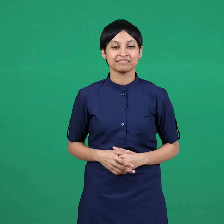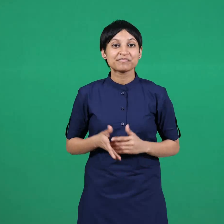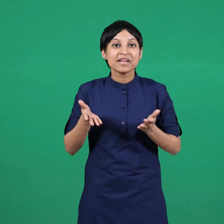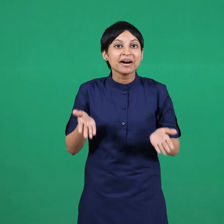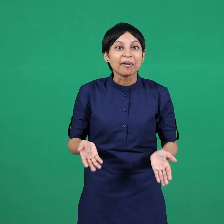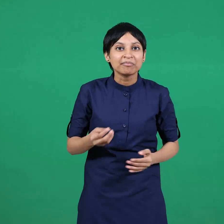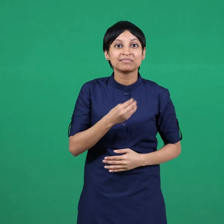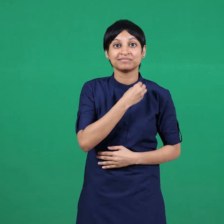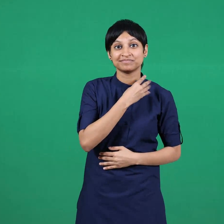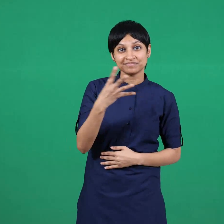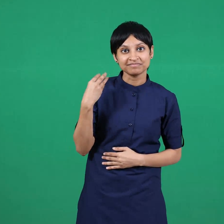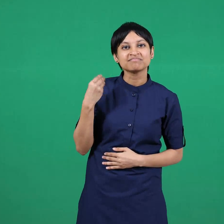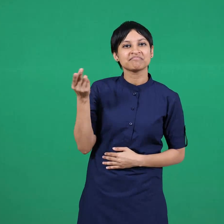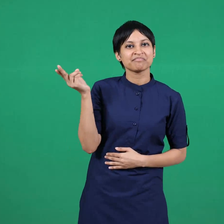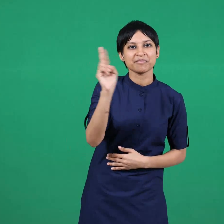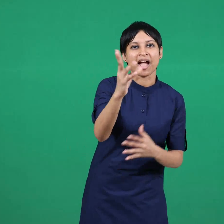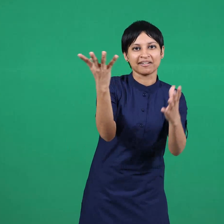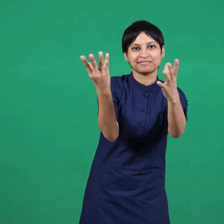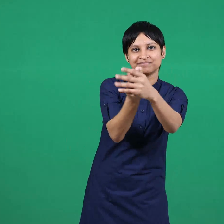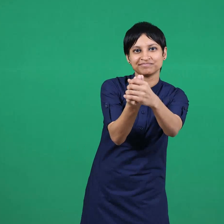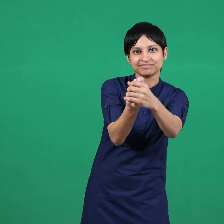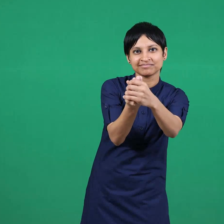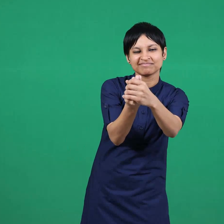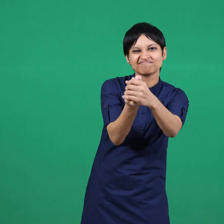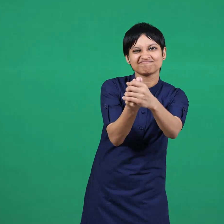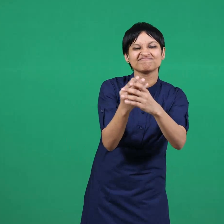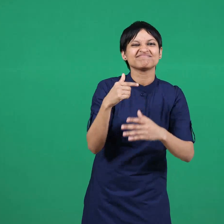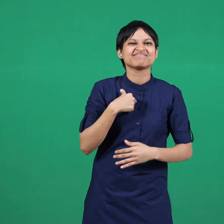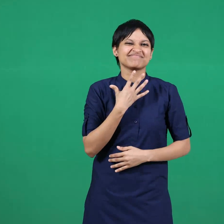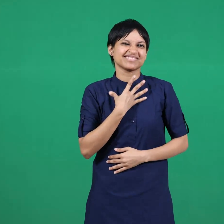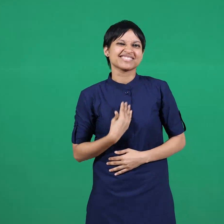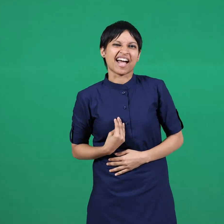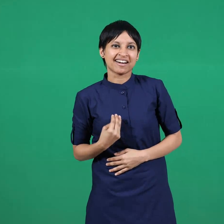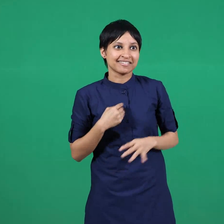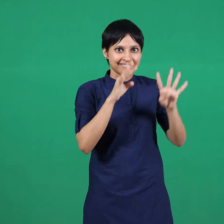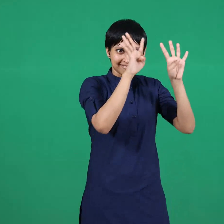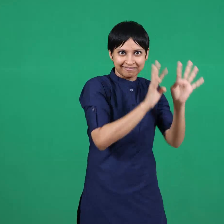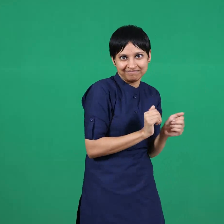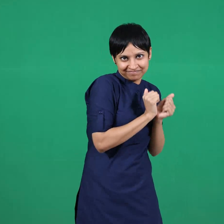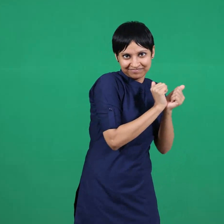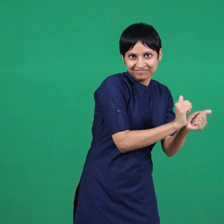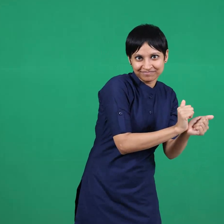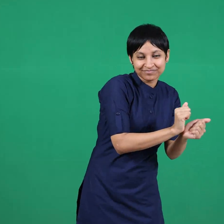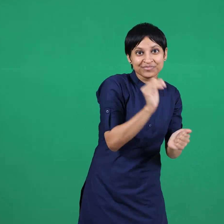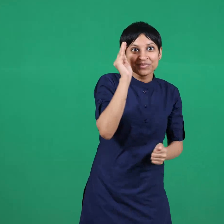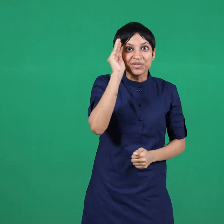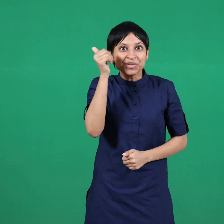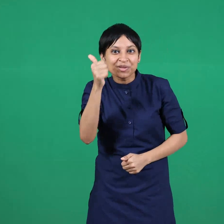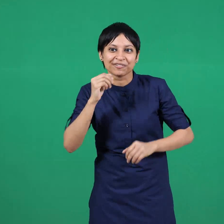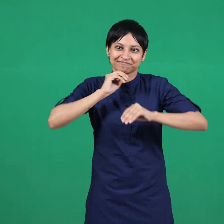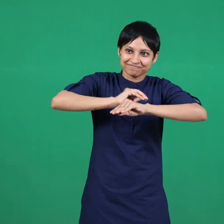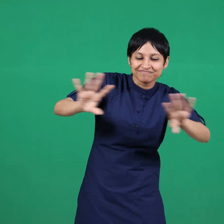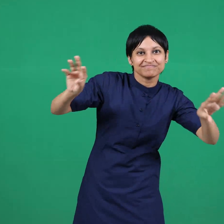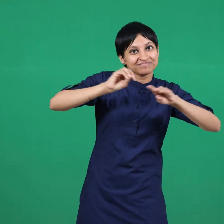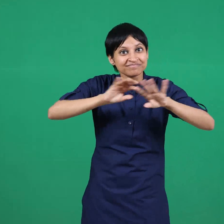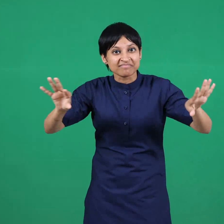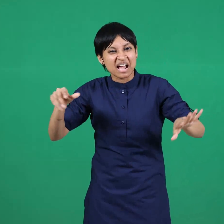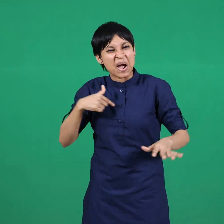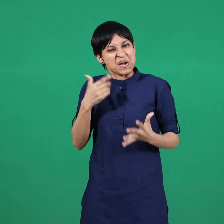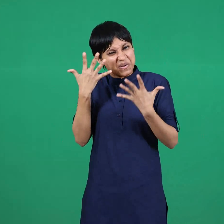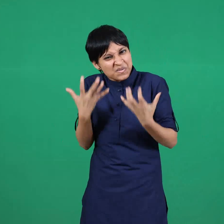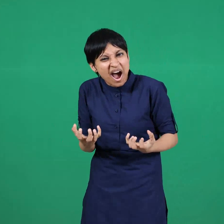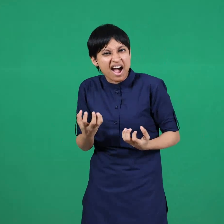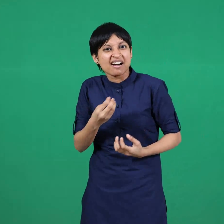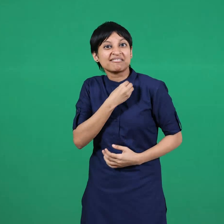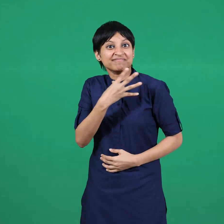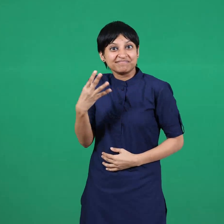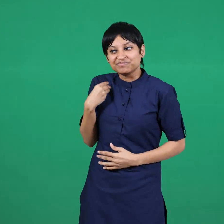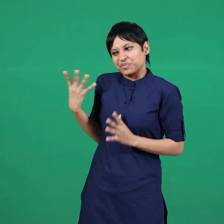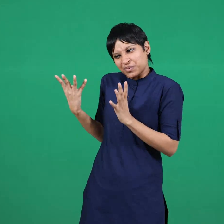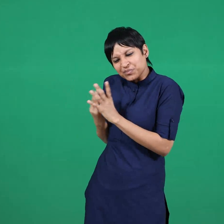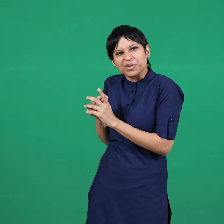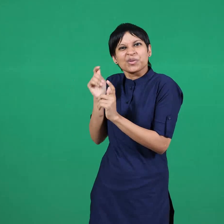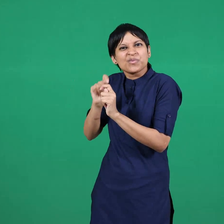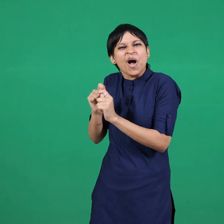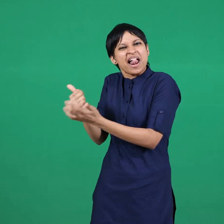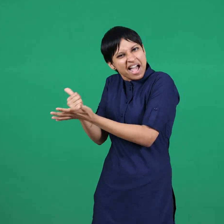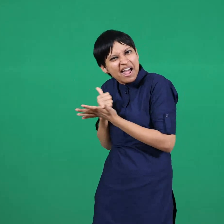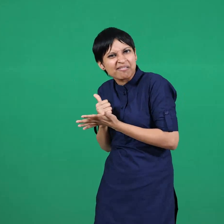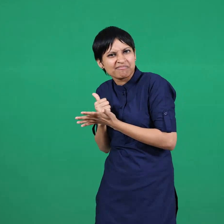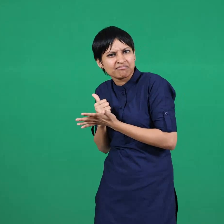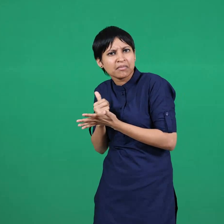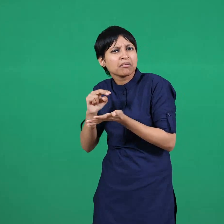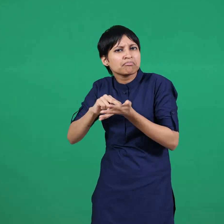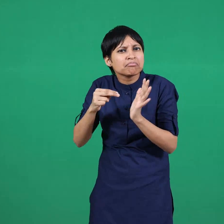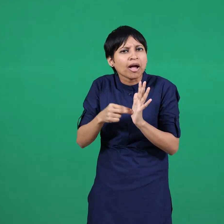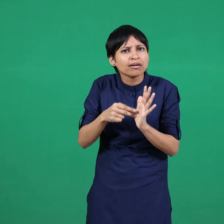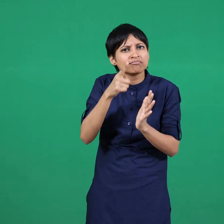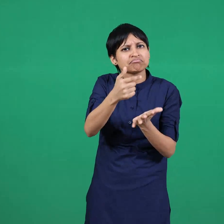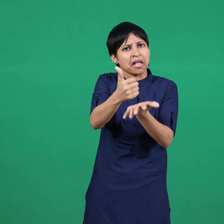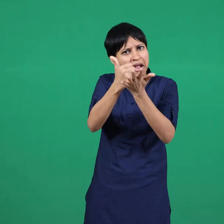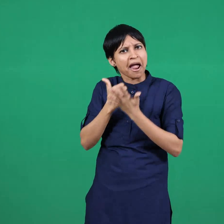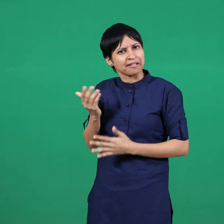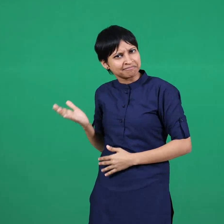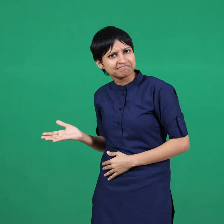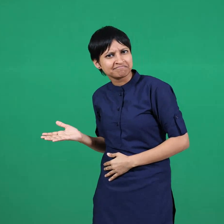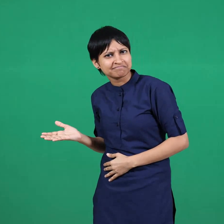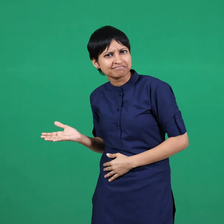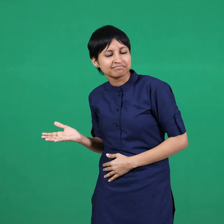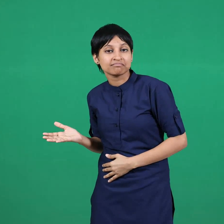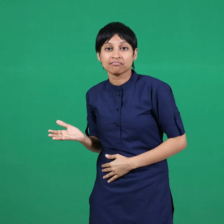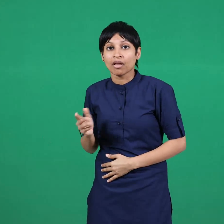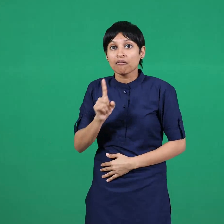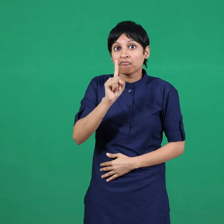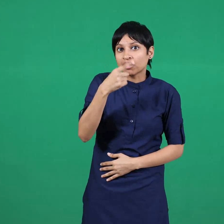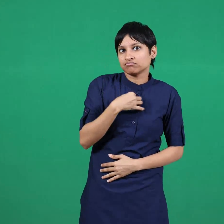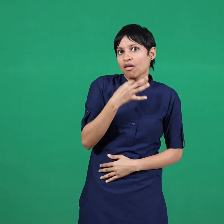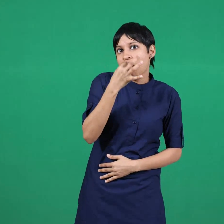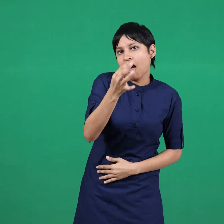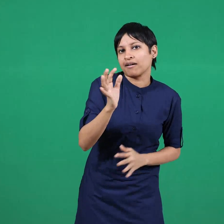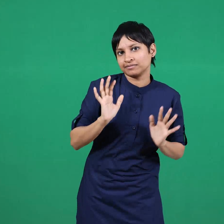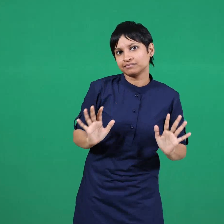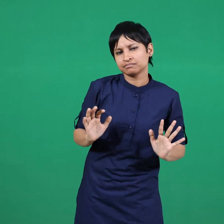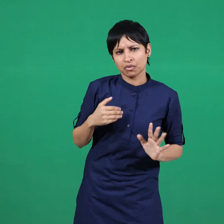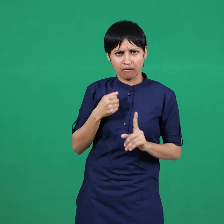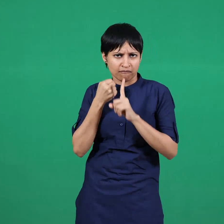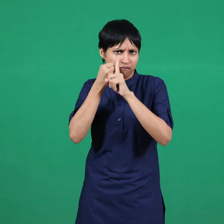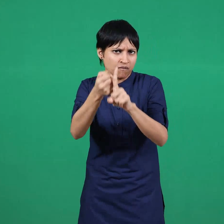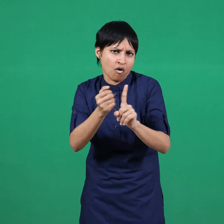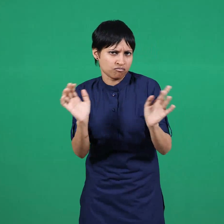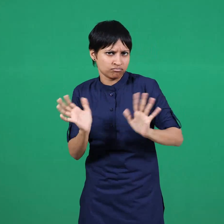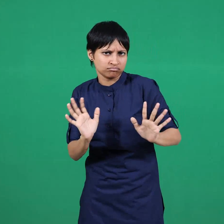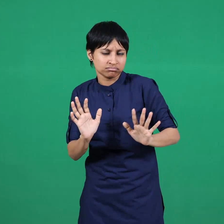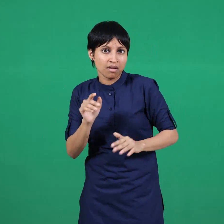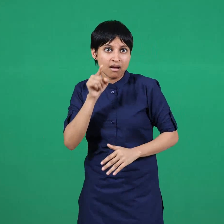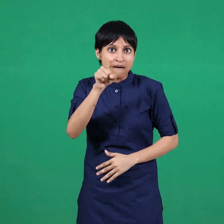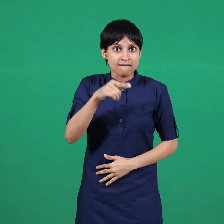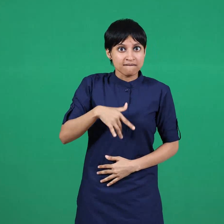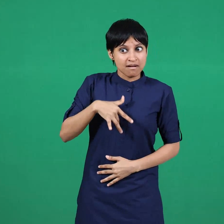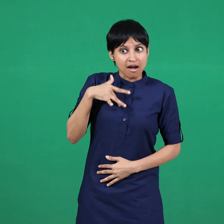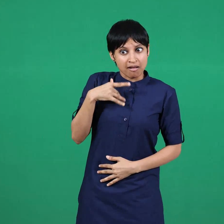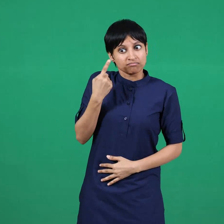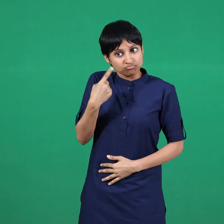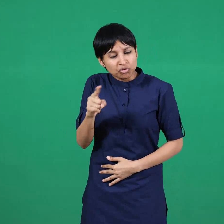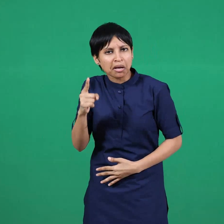I am sending back to you him who is my very heart. I would have liked to keep him with me, so that on your behalf he could minister to me in my chains for the gospel.